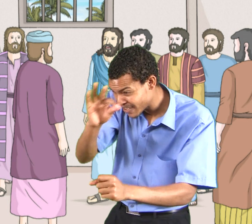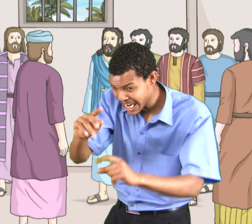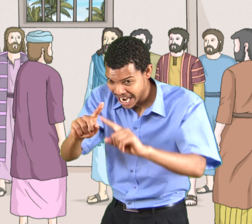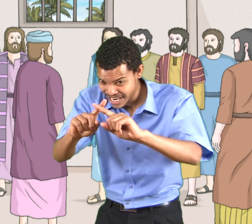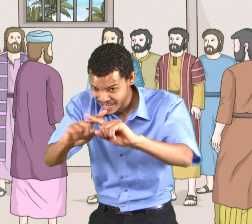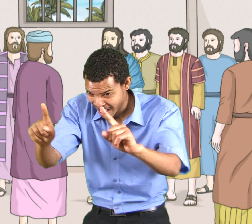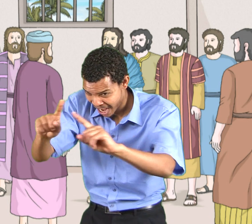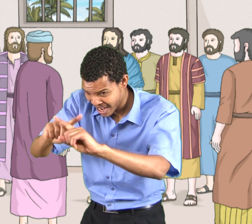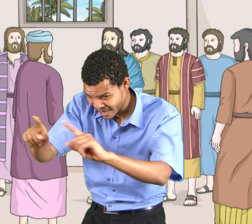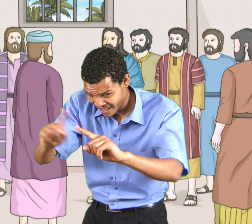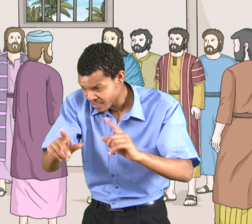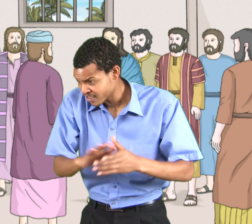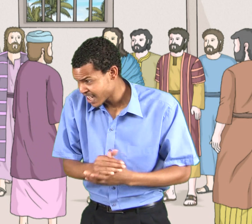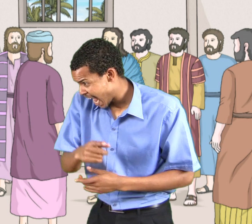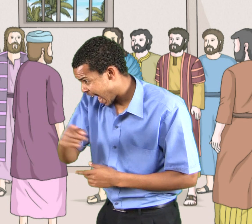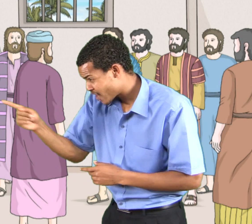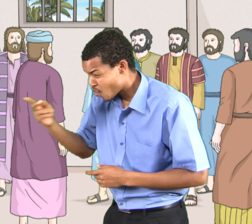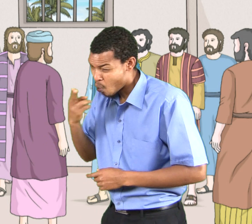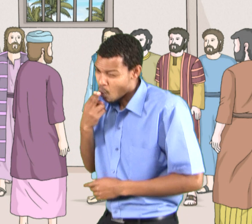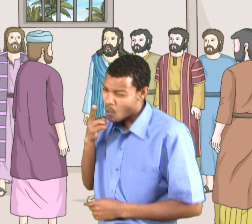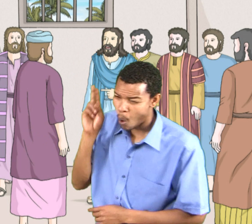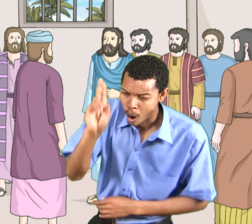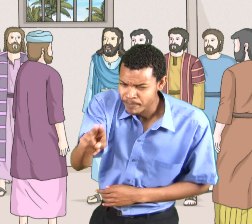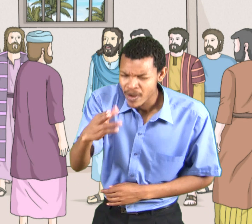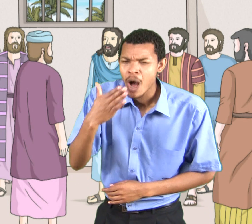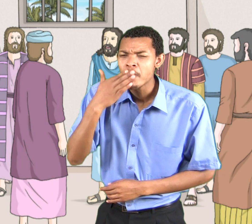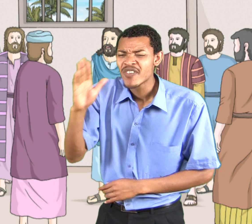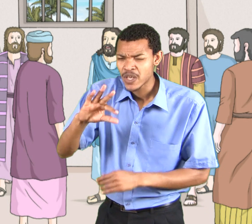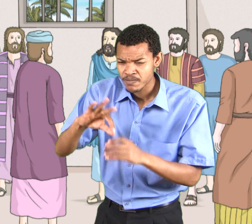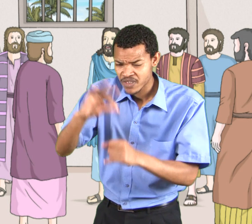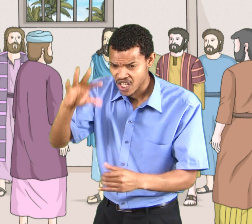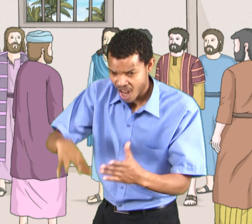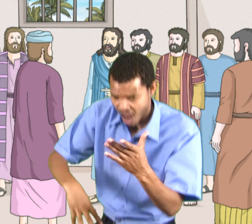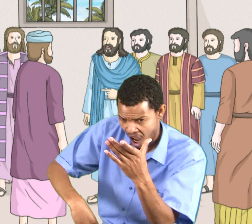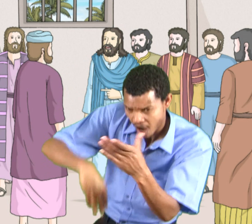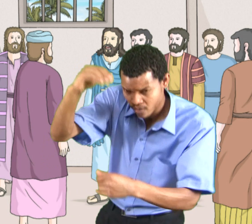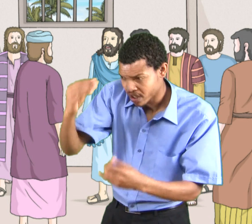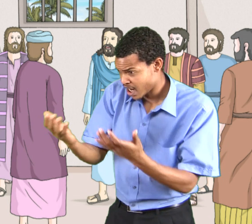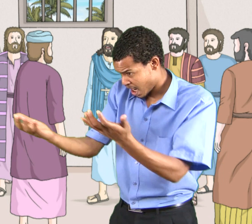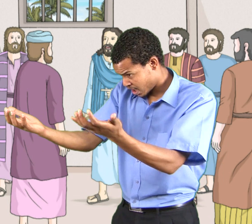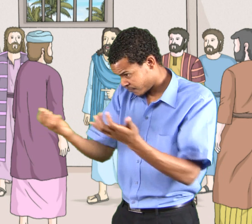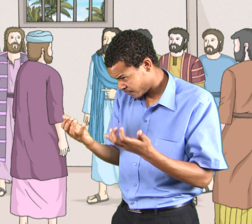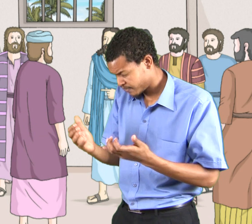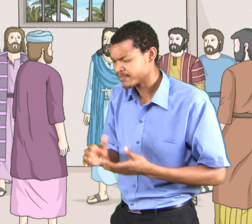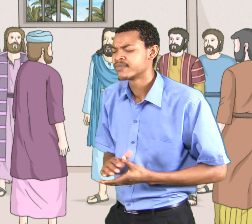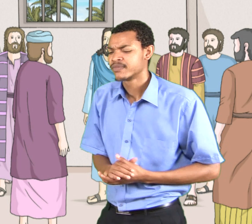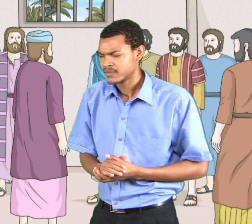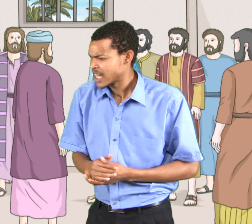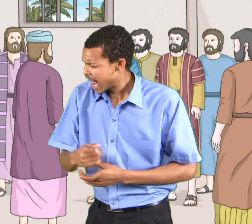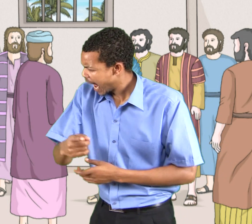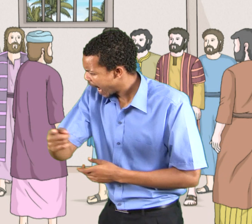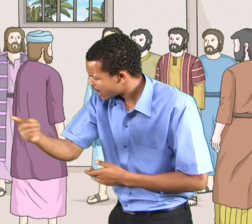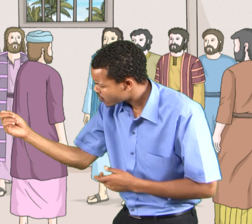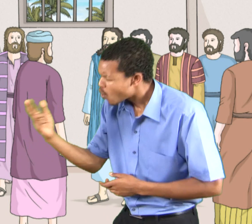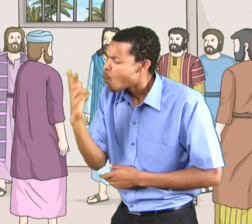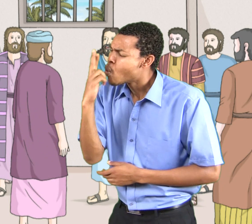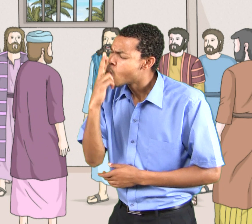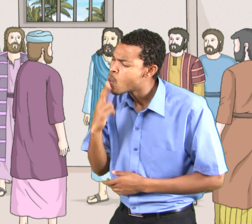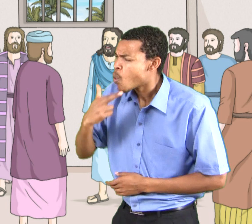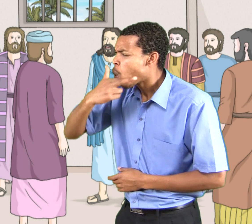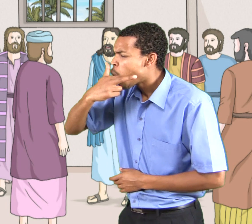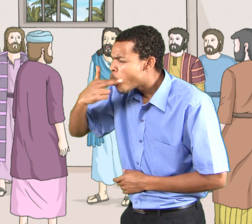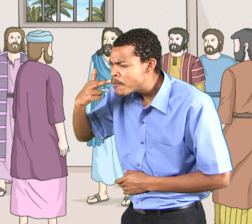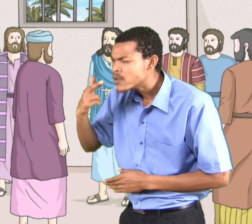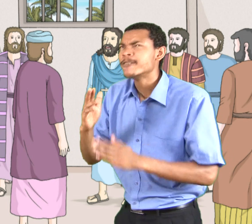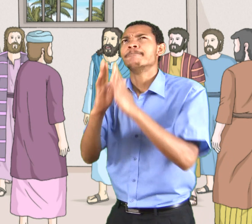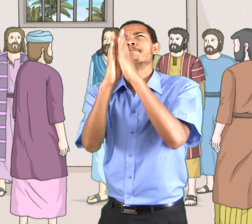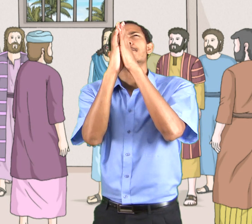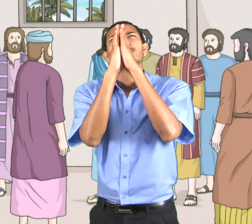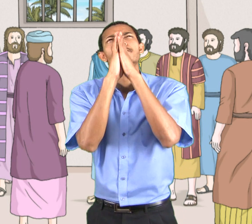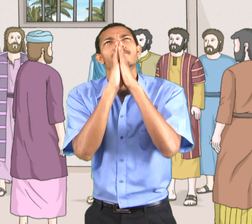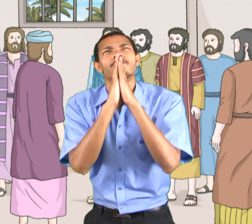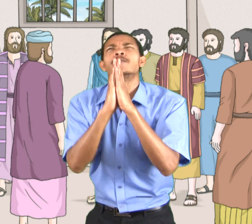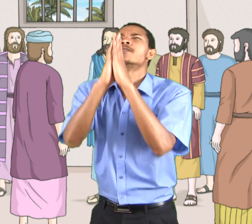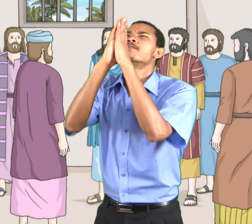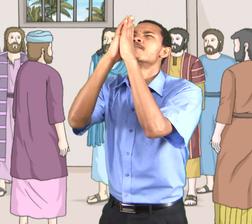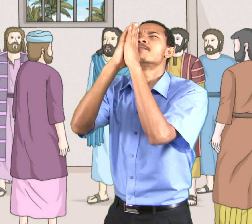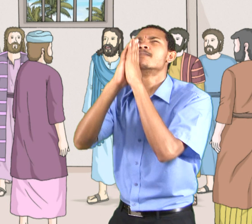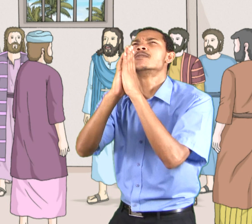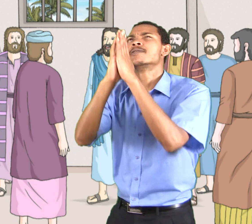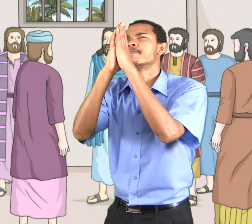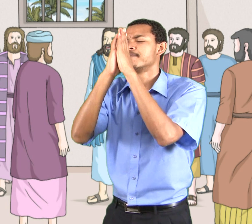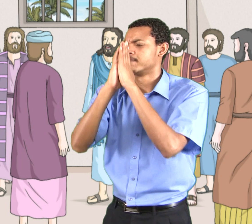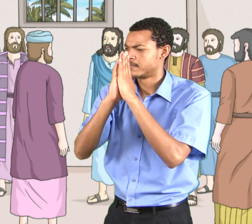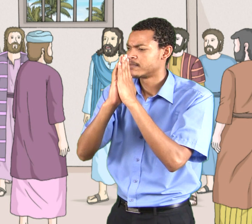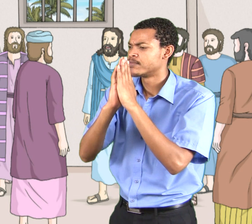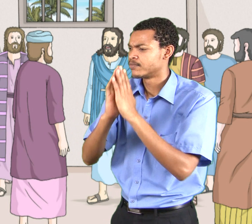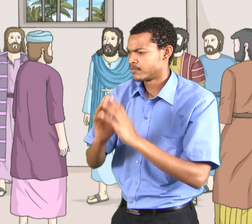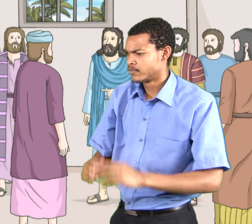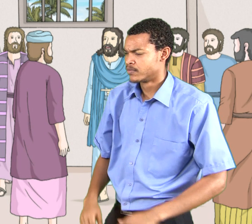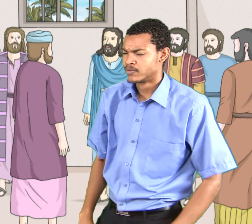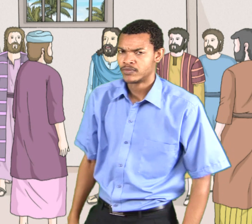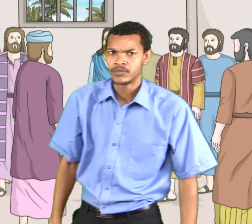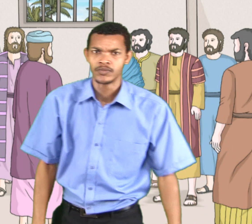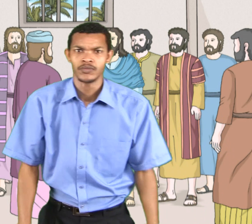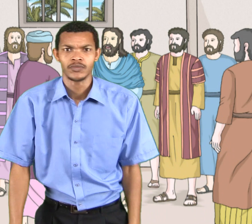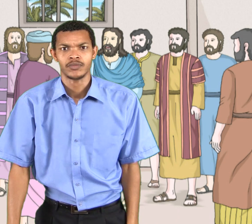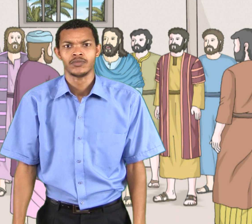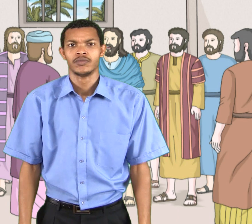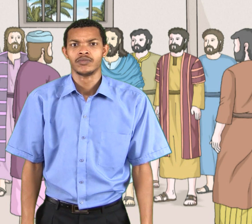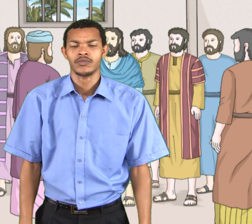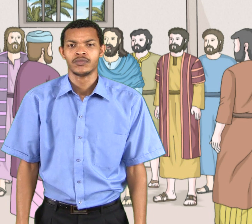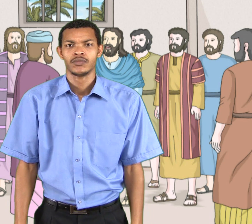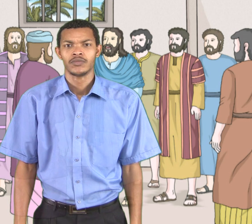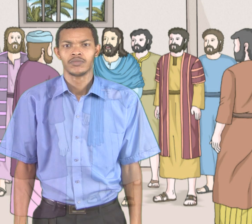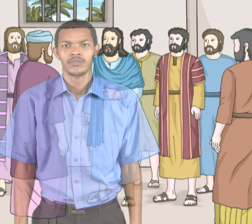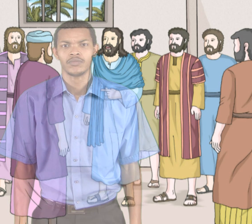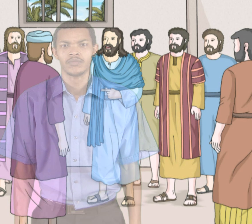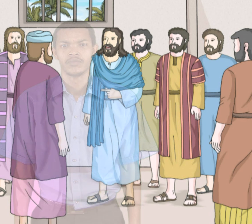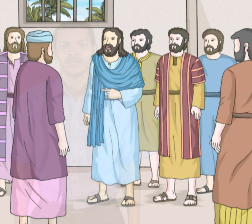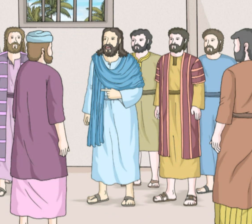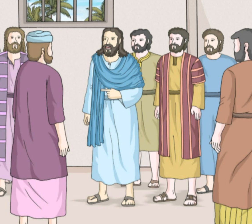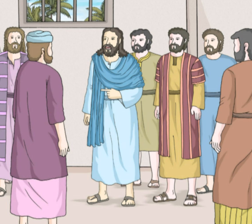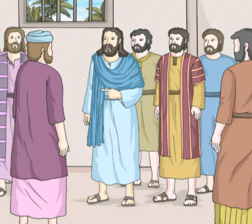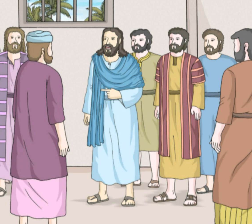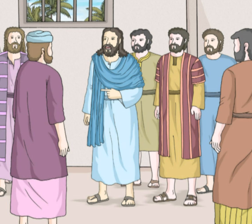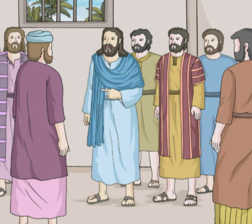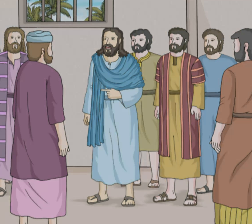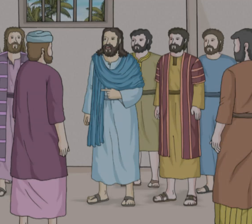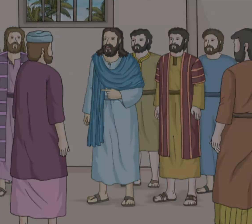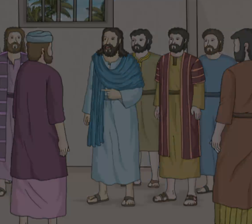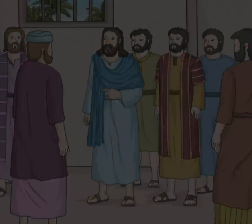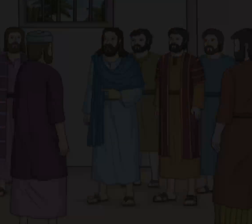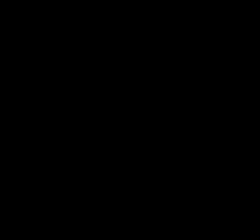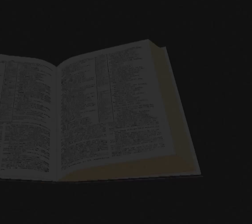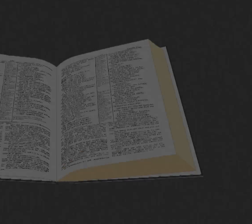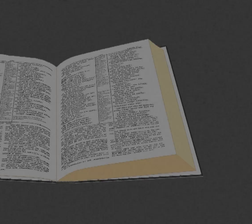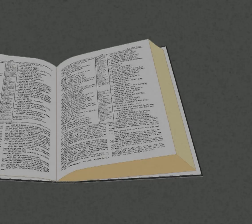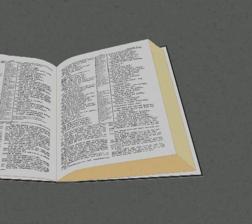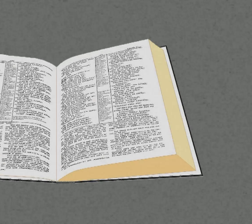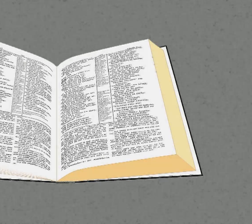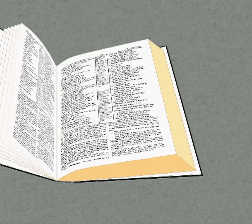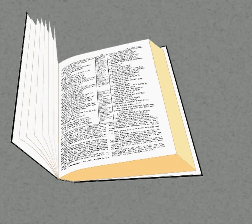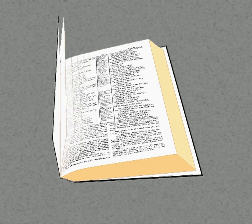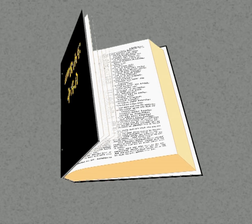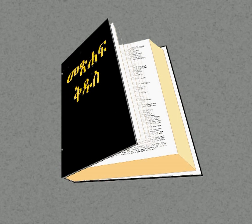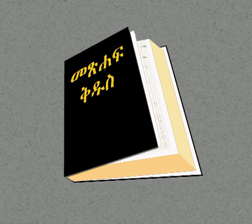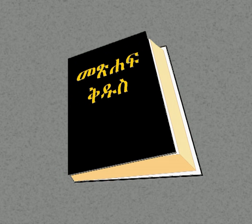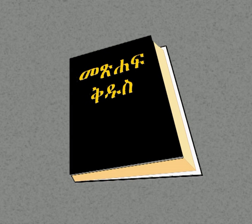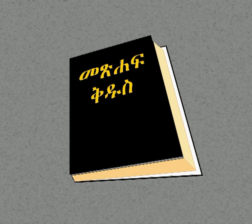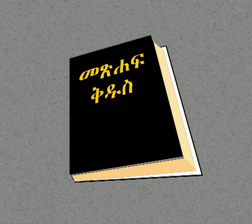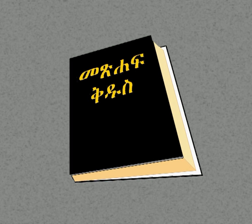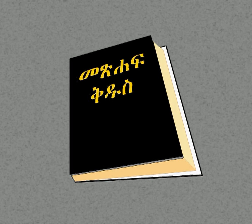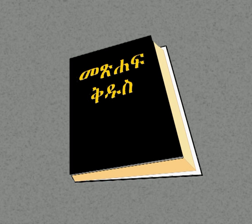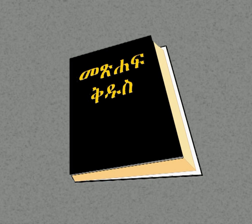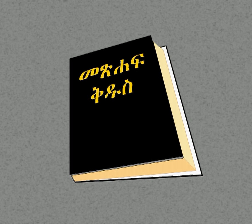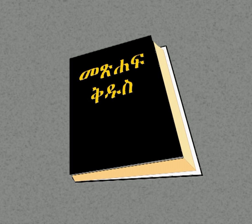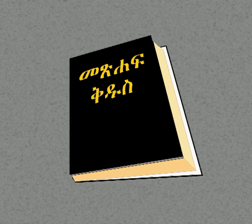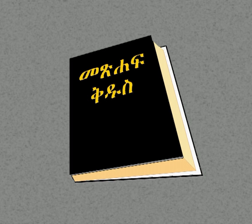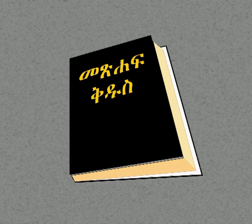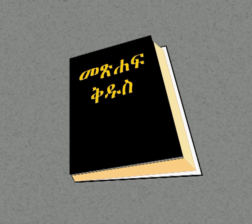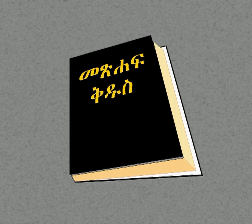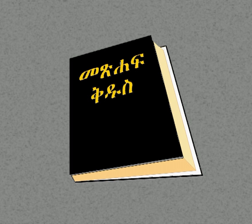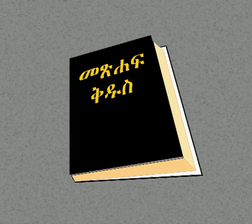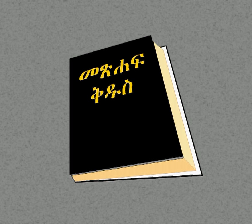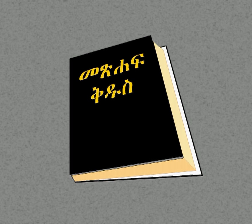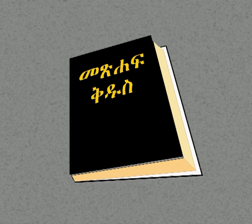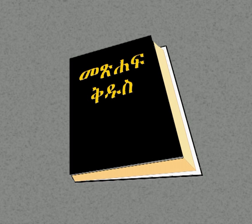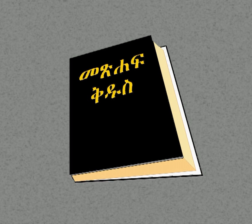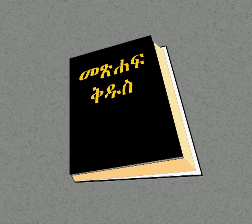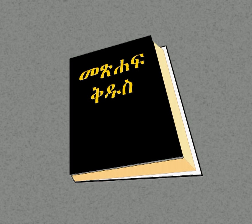Jesus answered, “This kind cannot come out, except by prayer.”